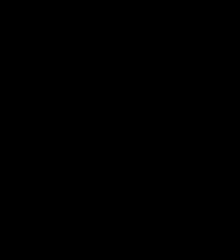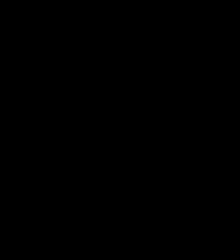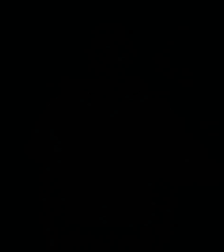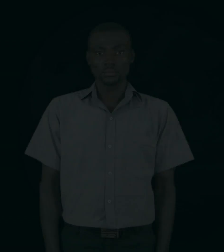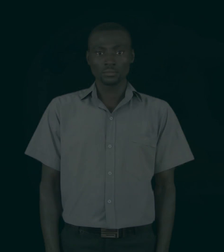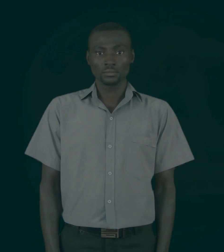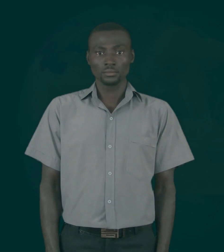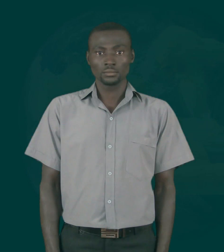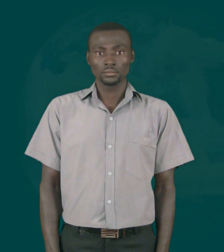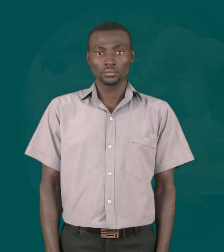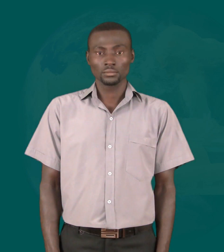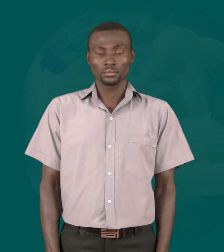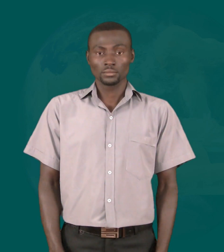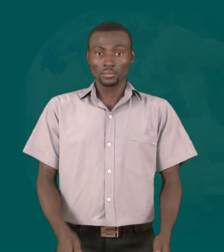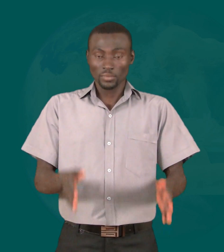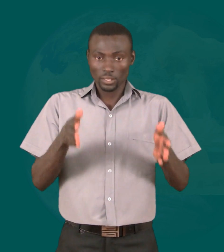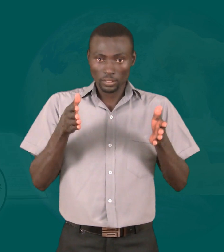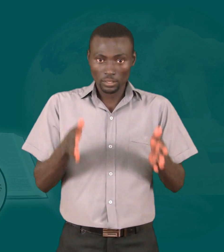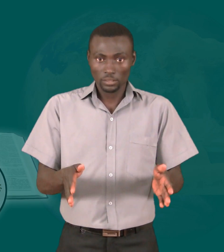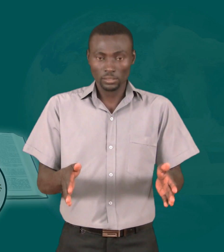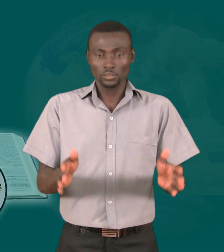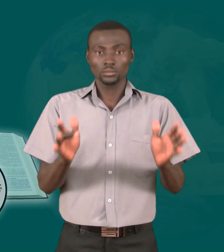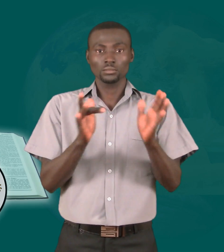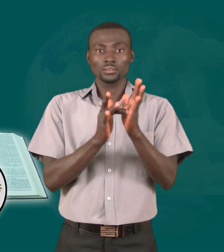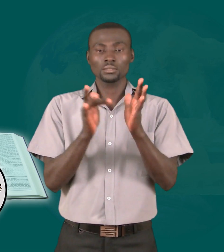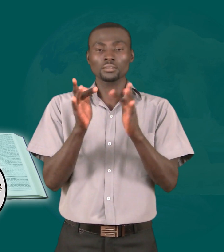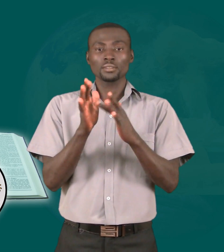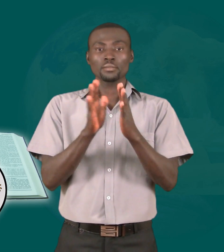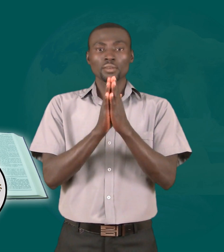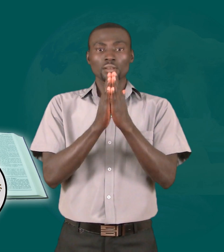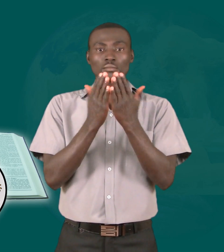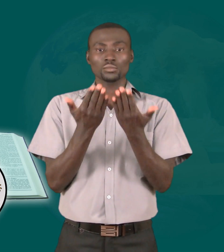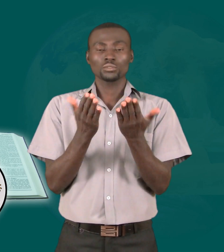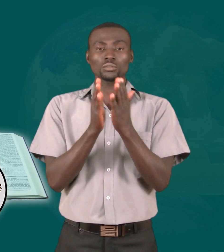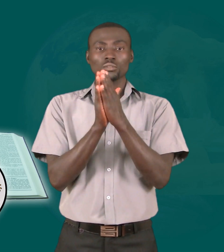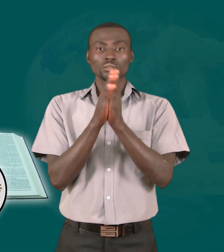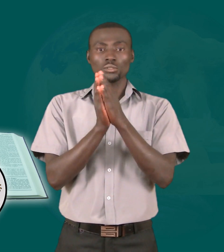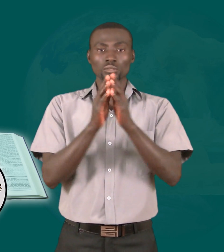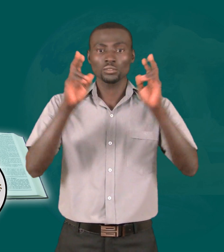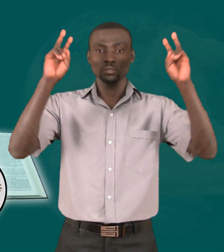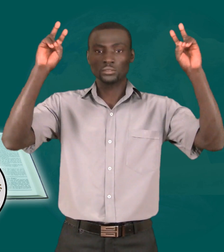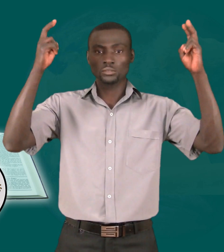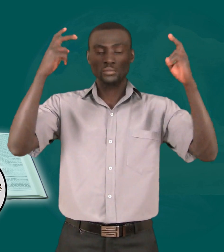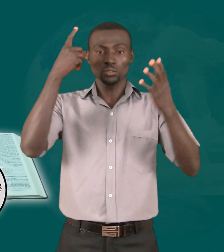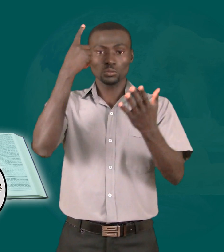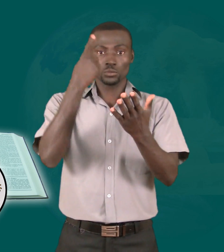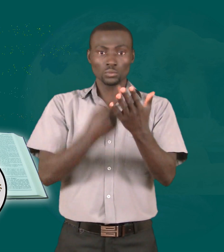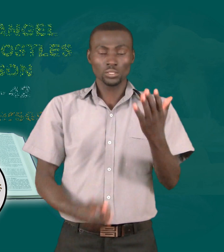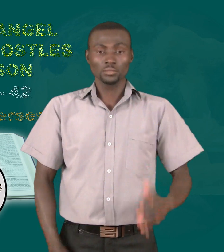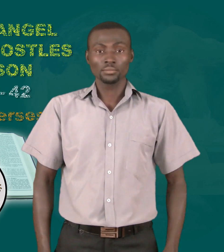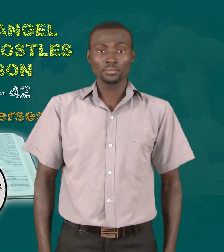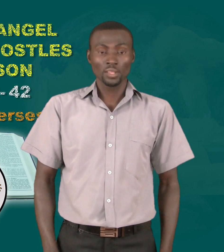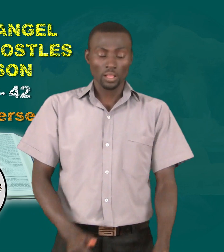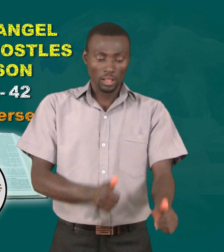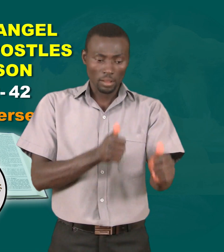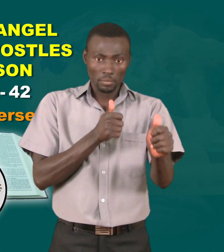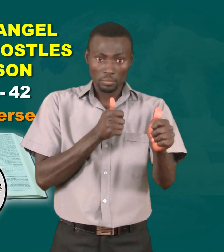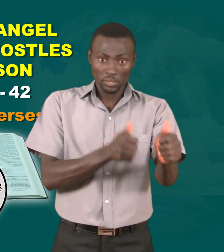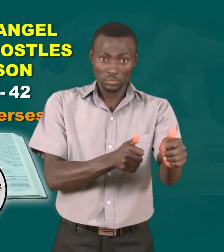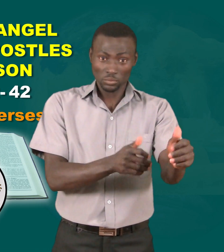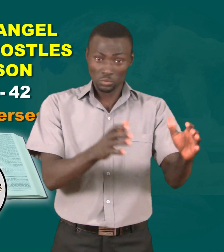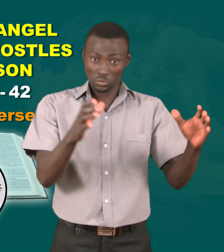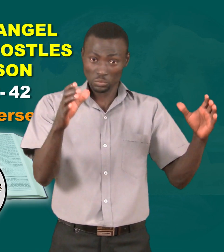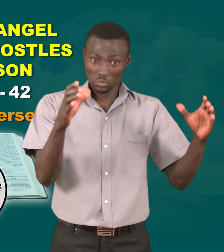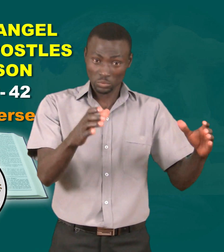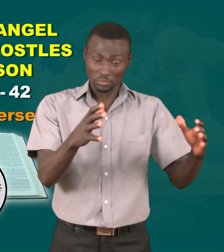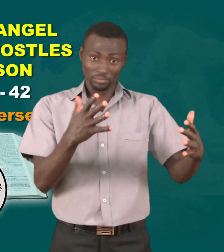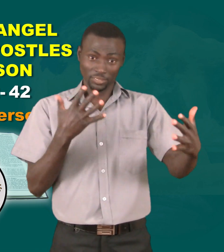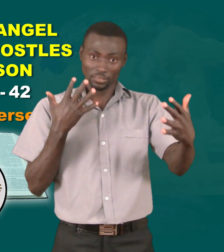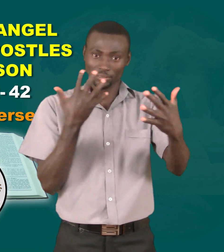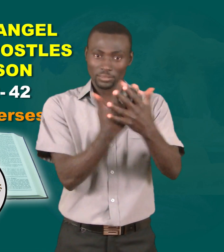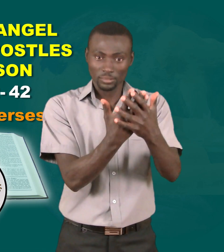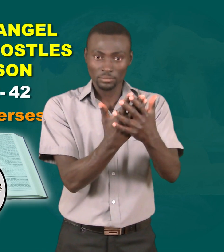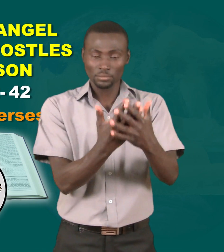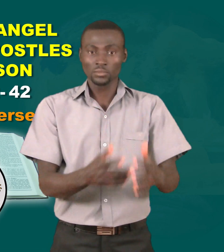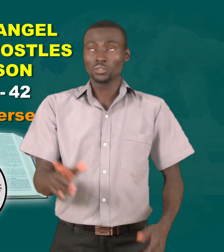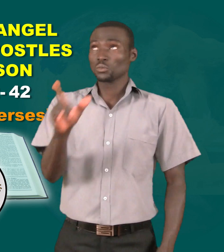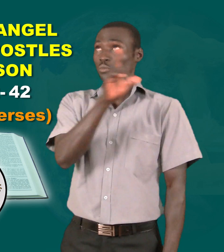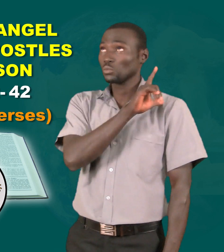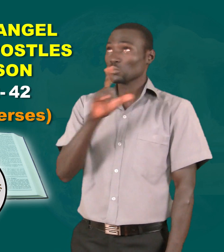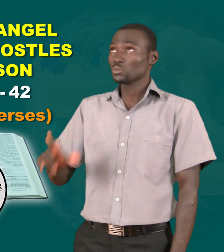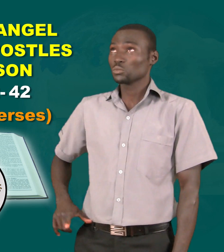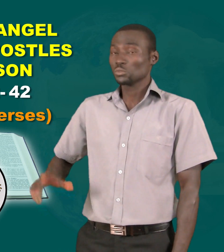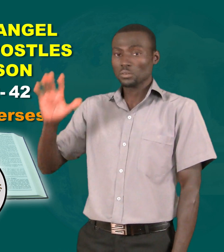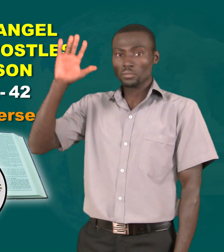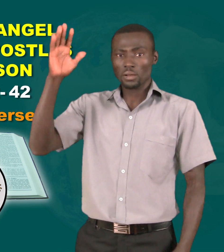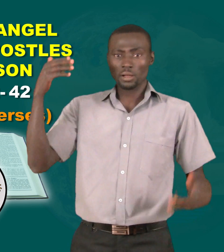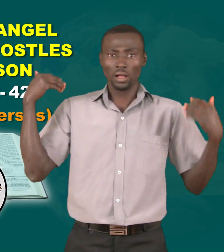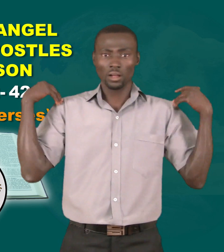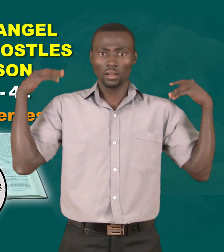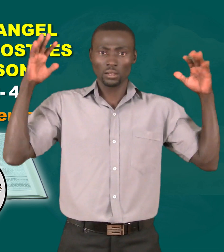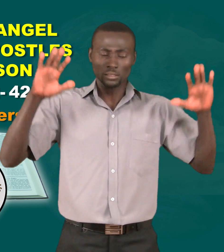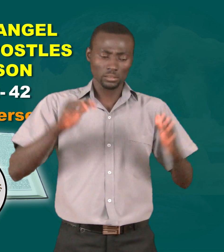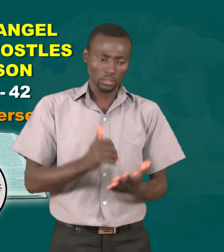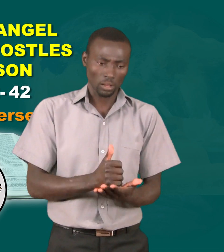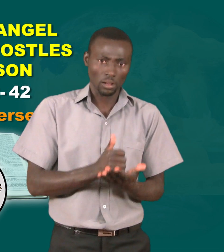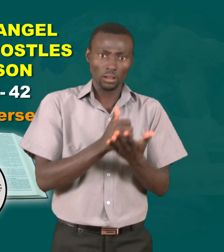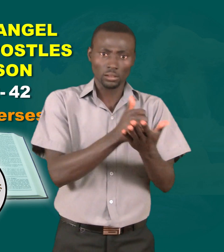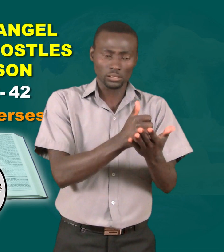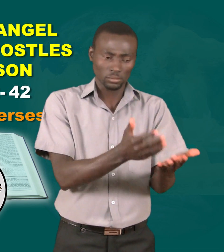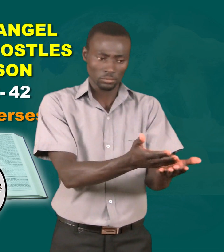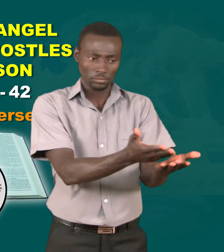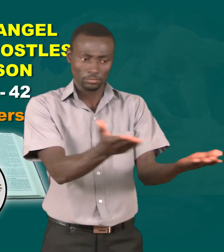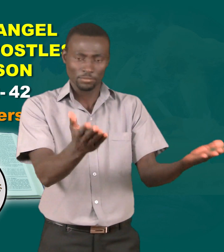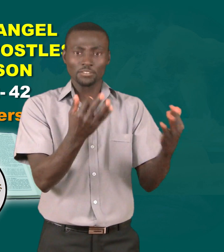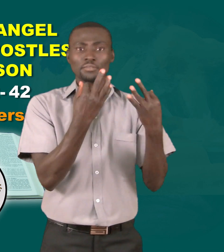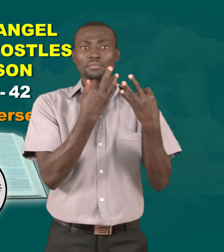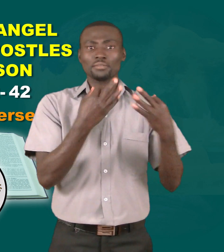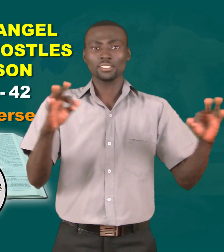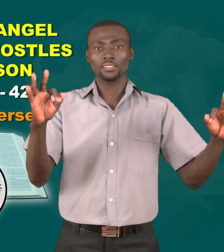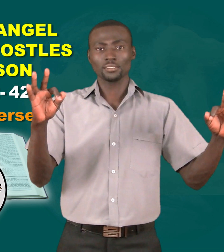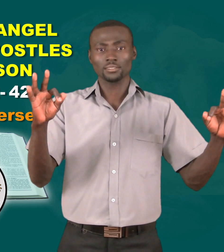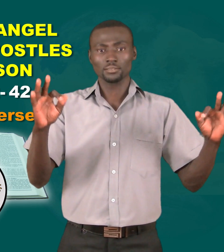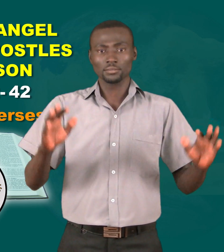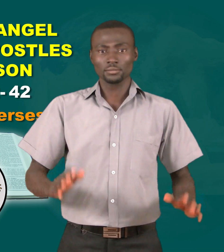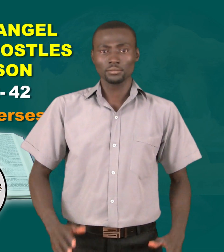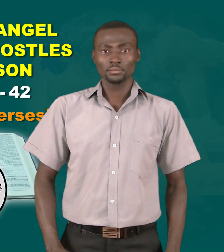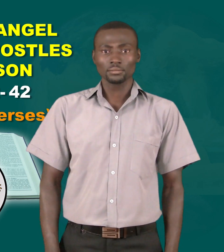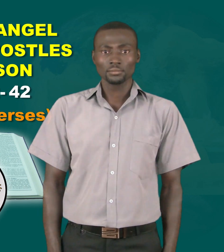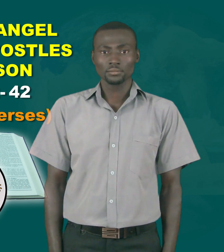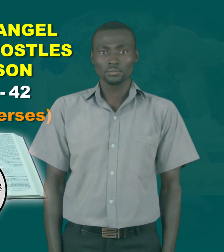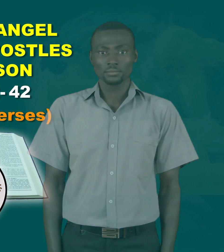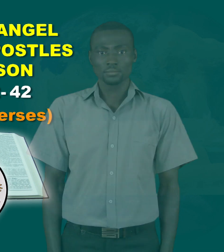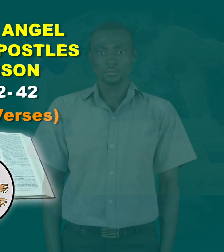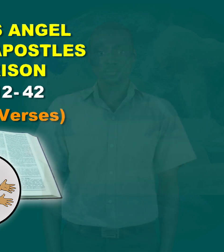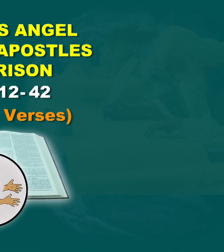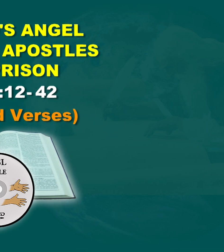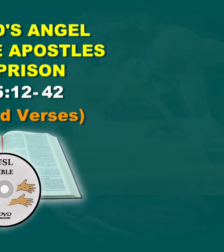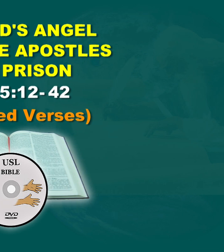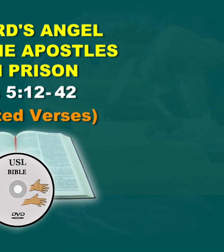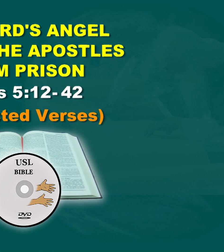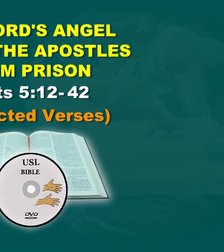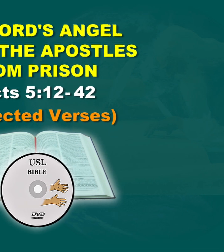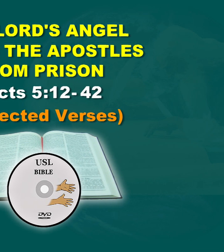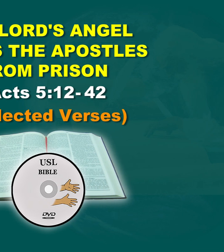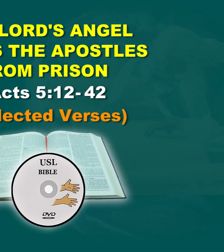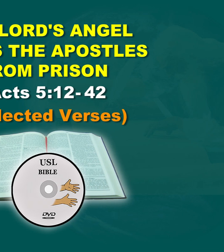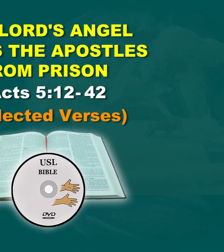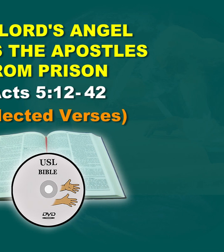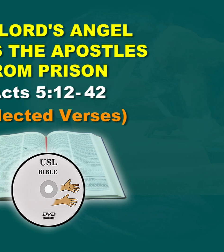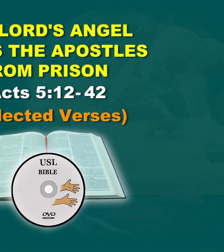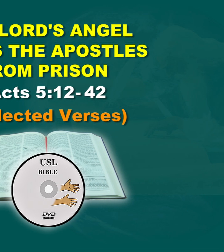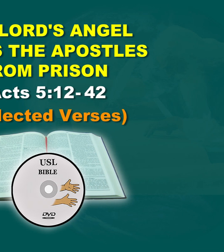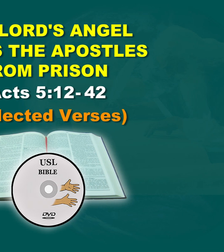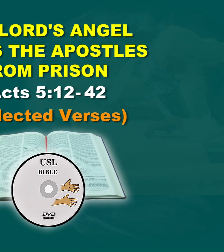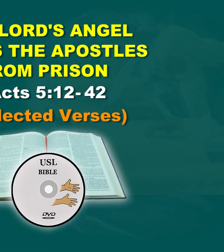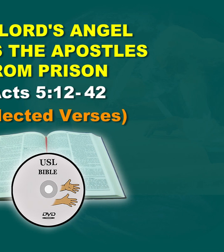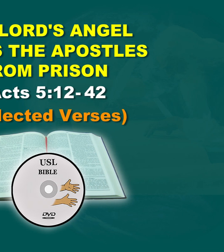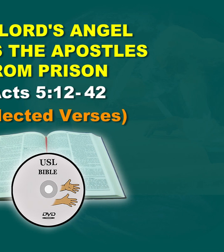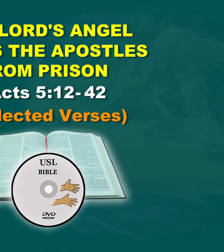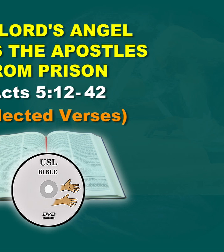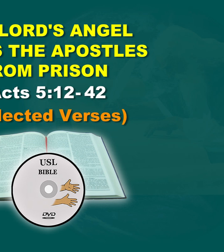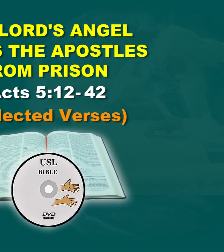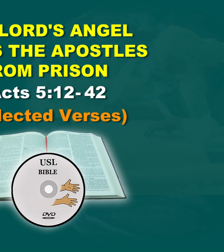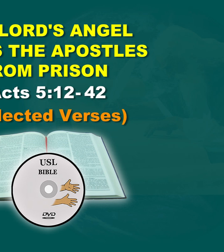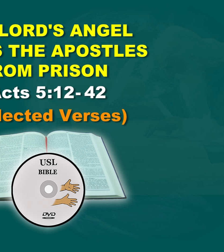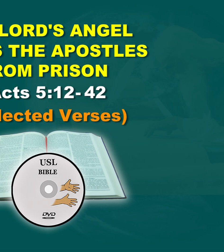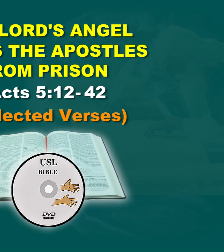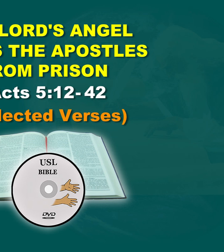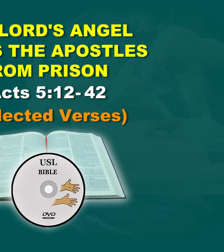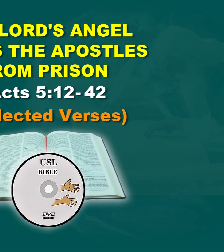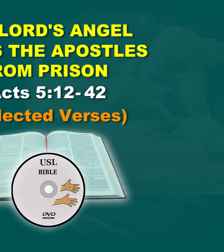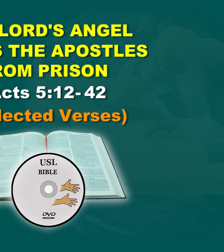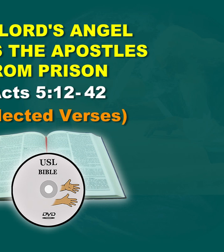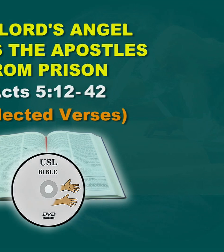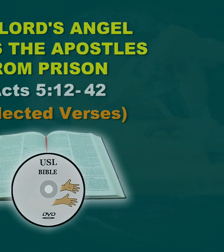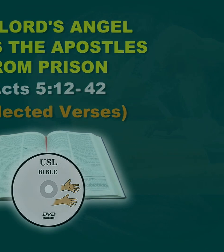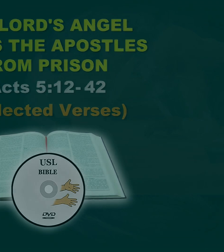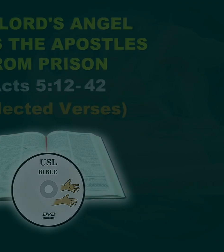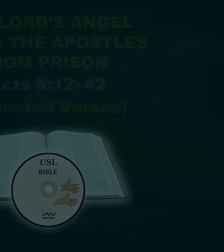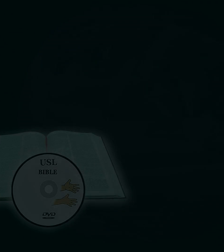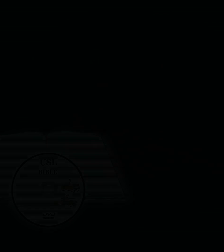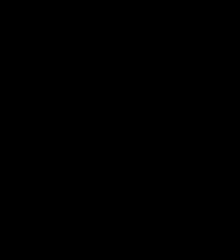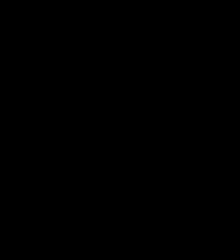The Lord's angel frees the apostles from prison